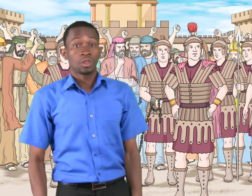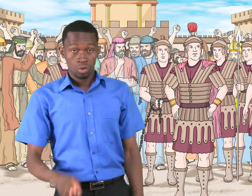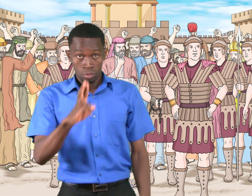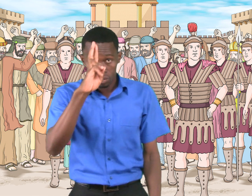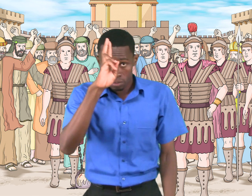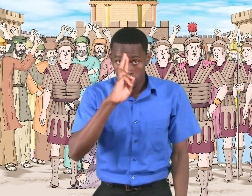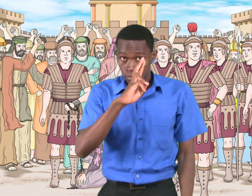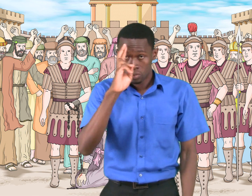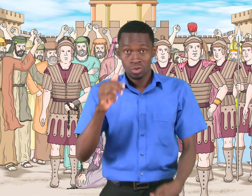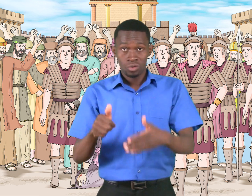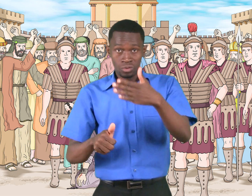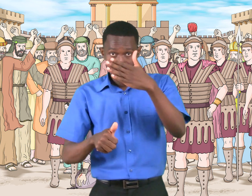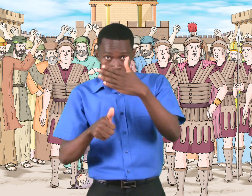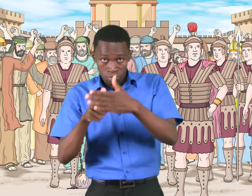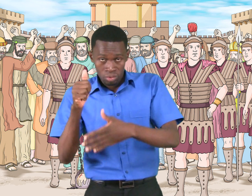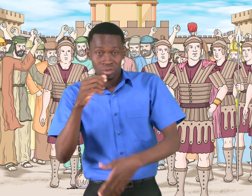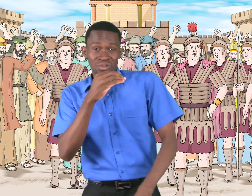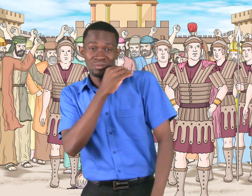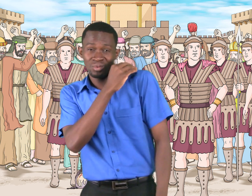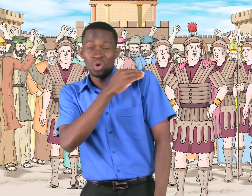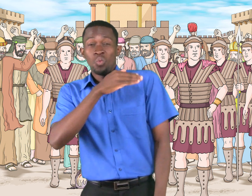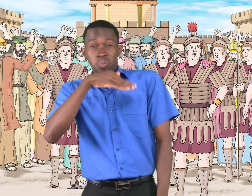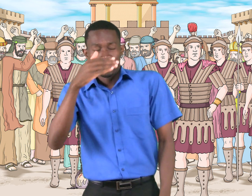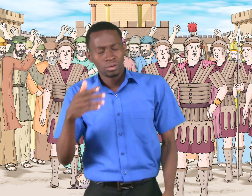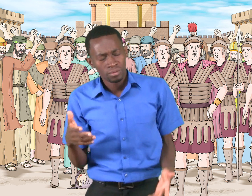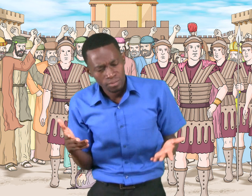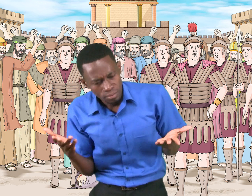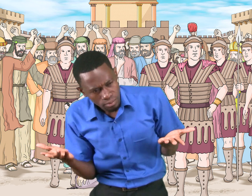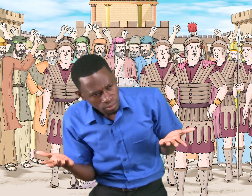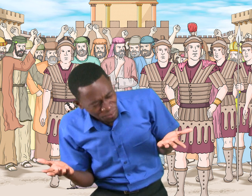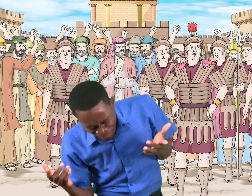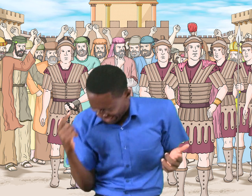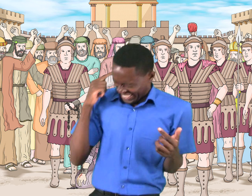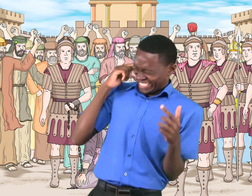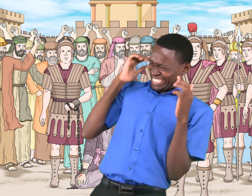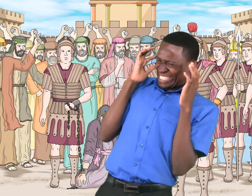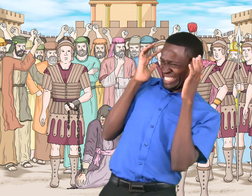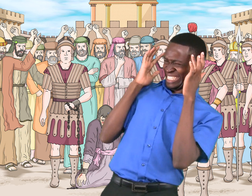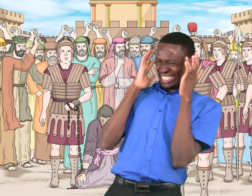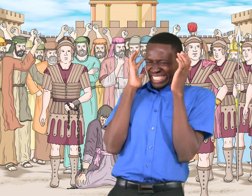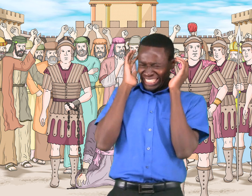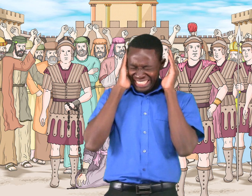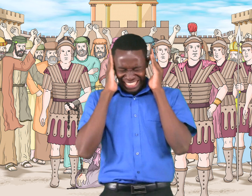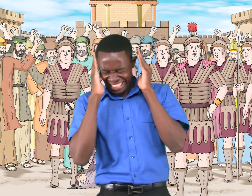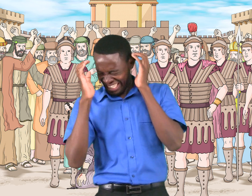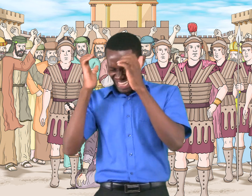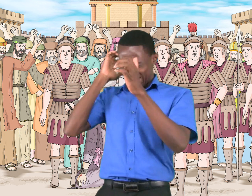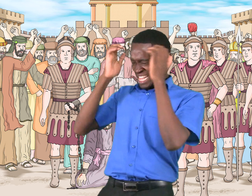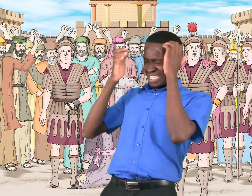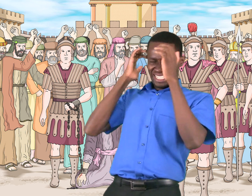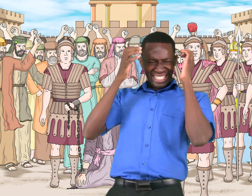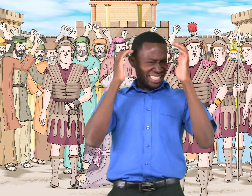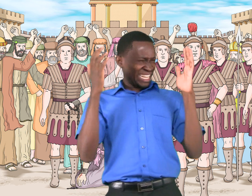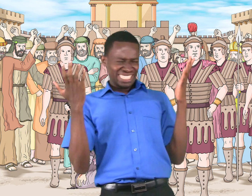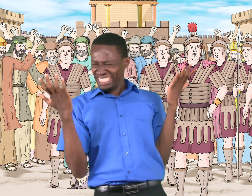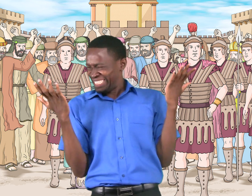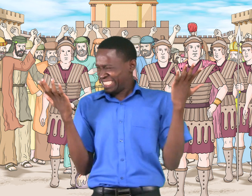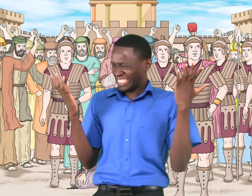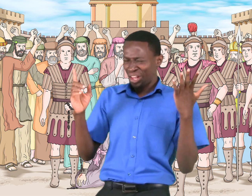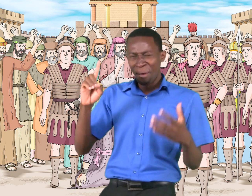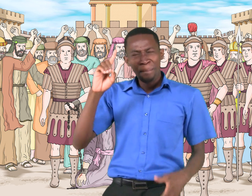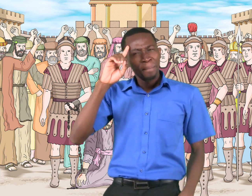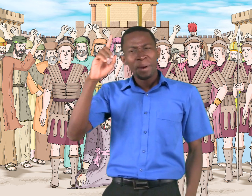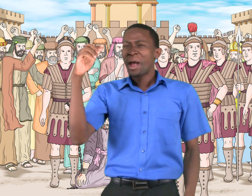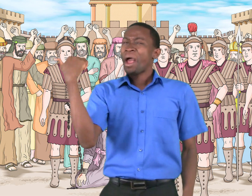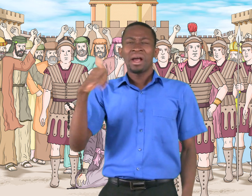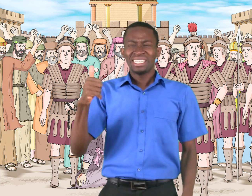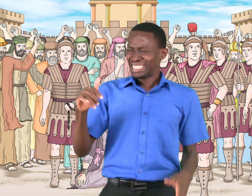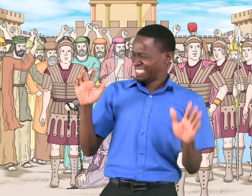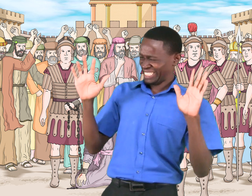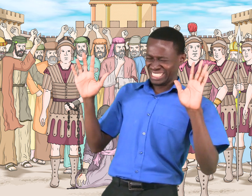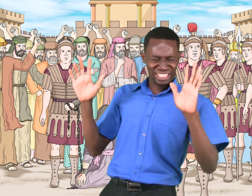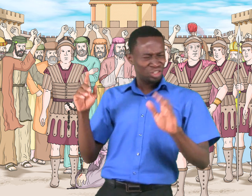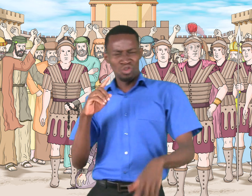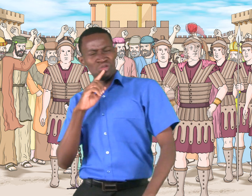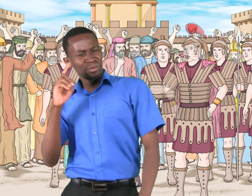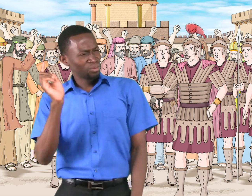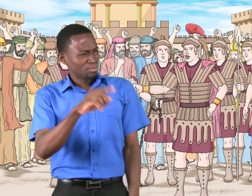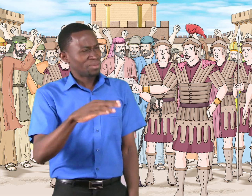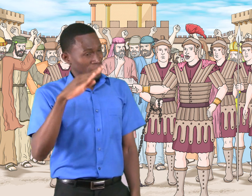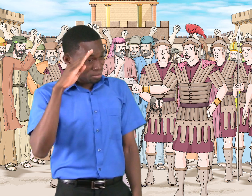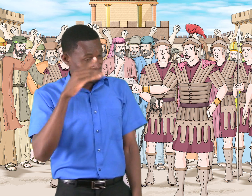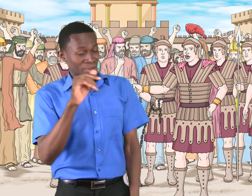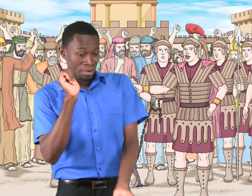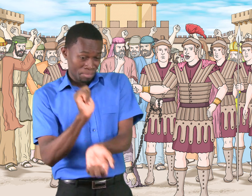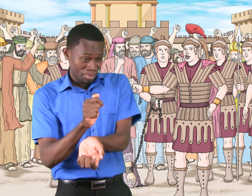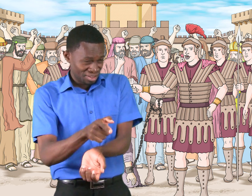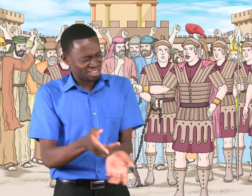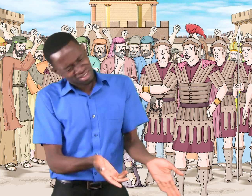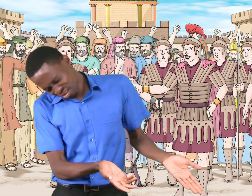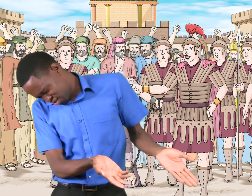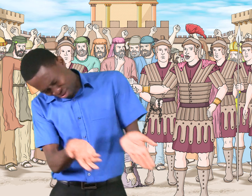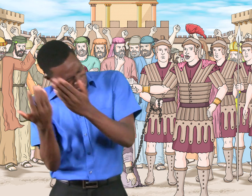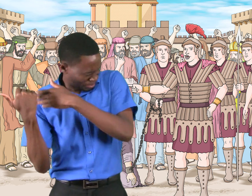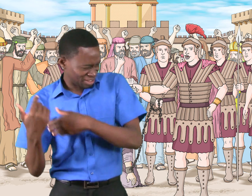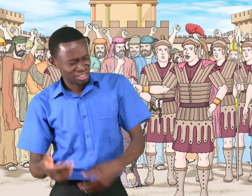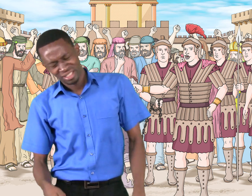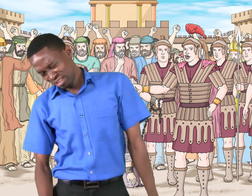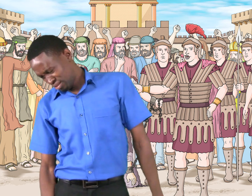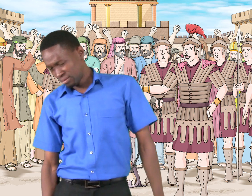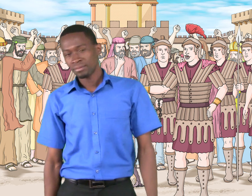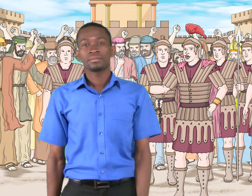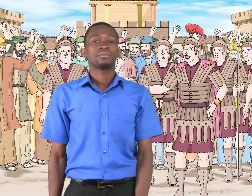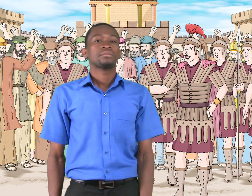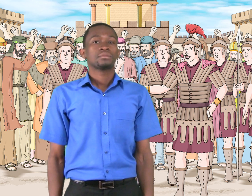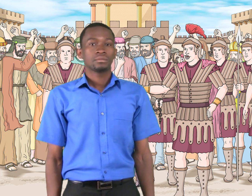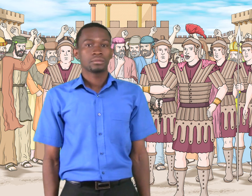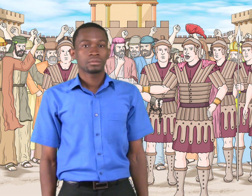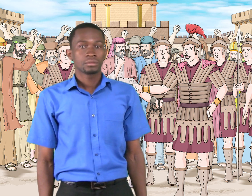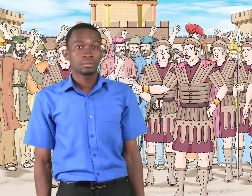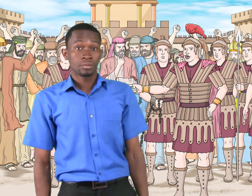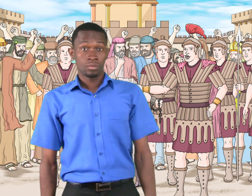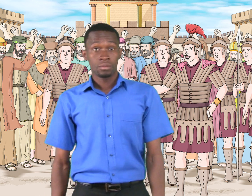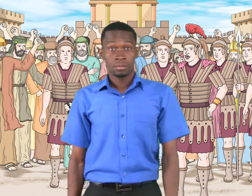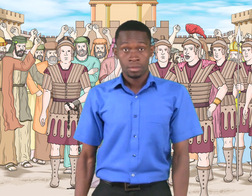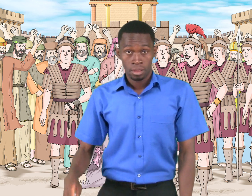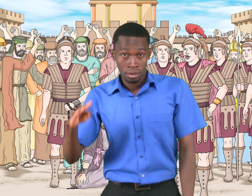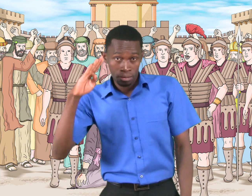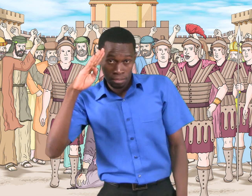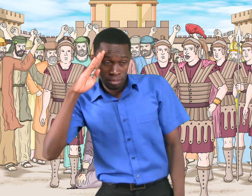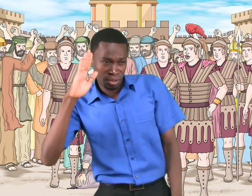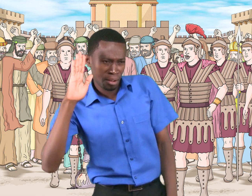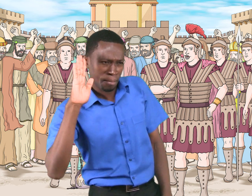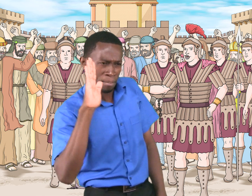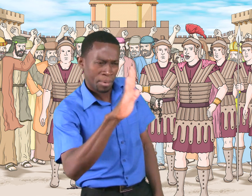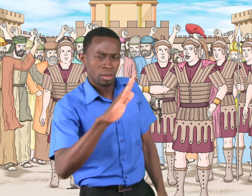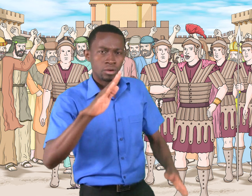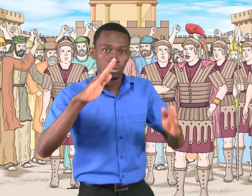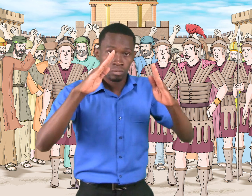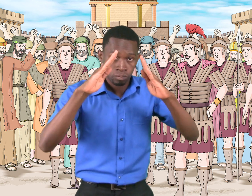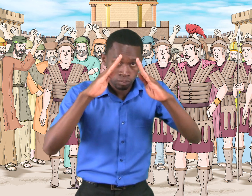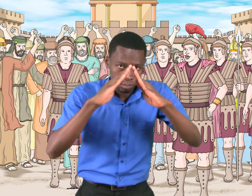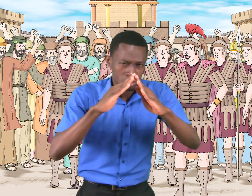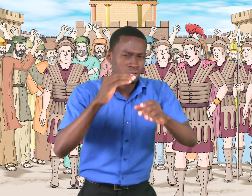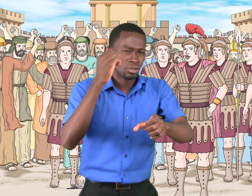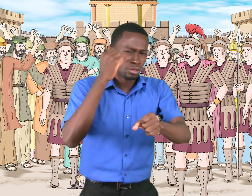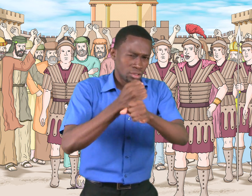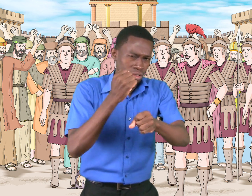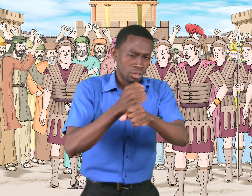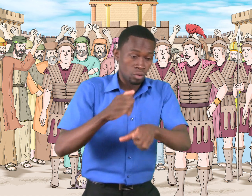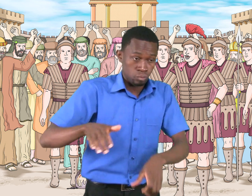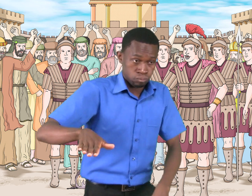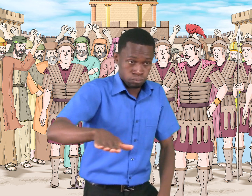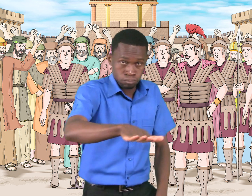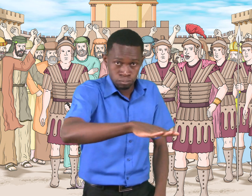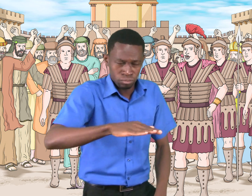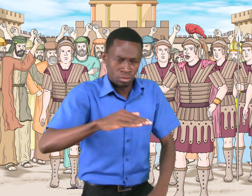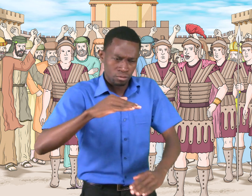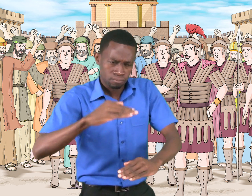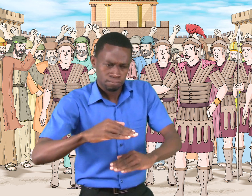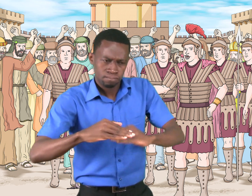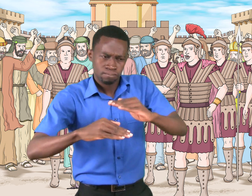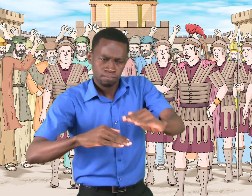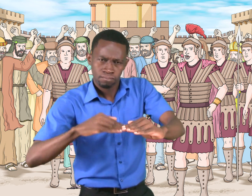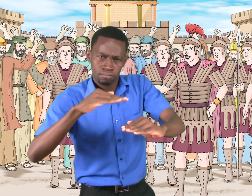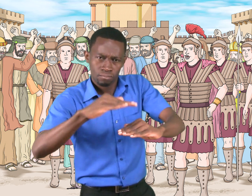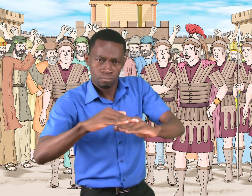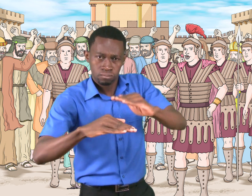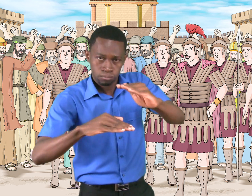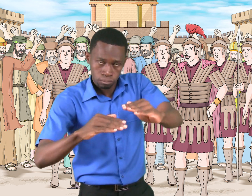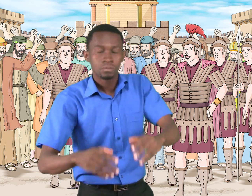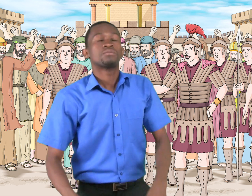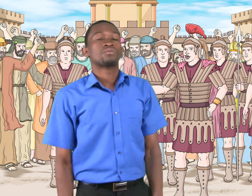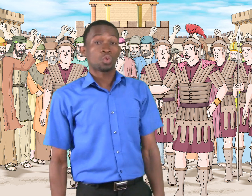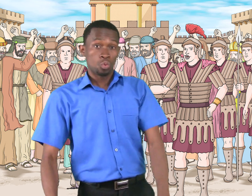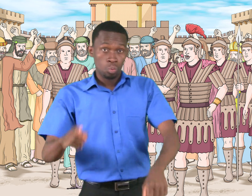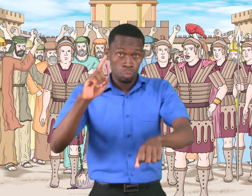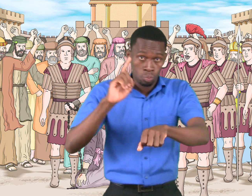Some in the crowd were shouting one thing, and some another.